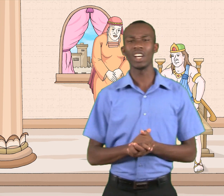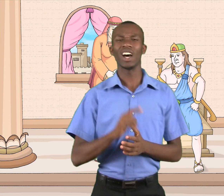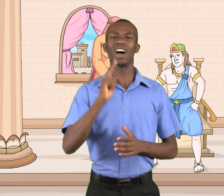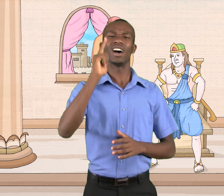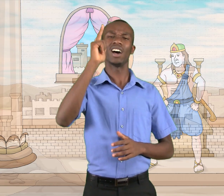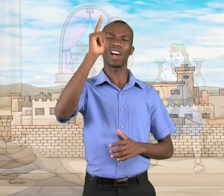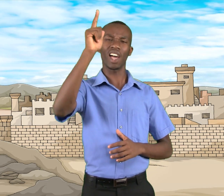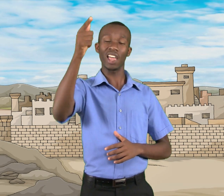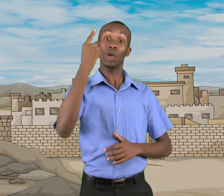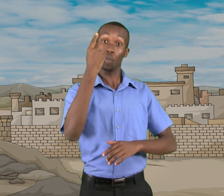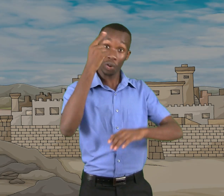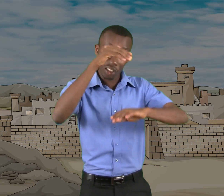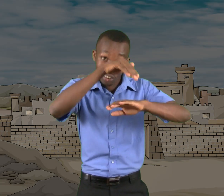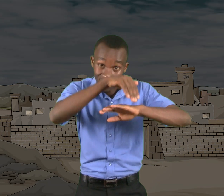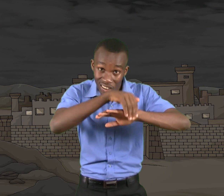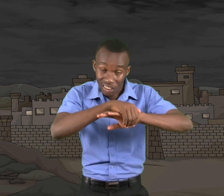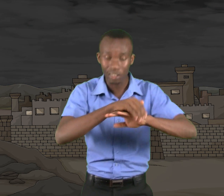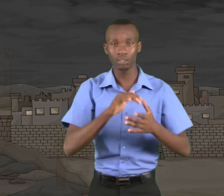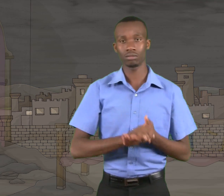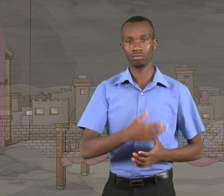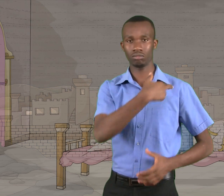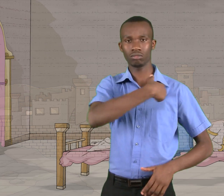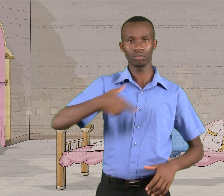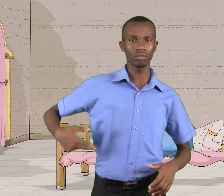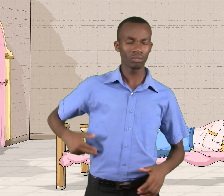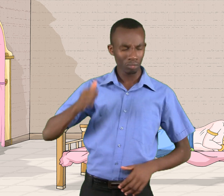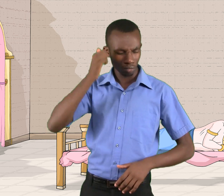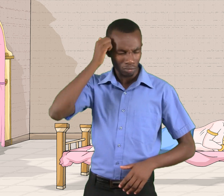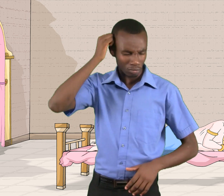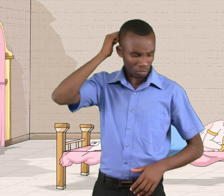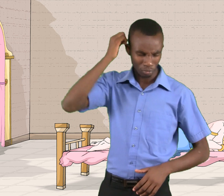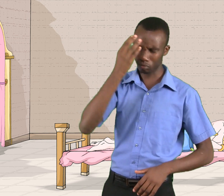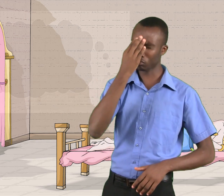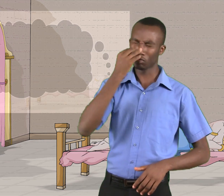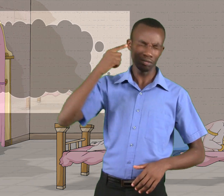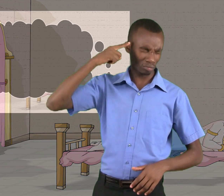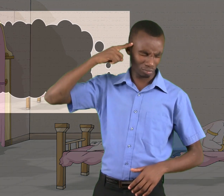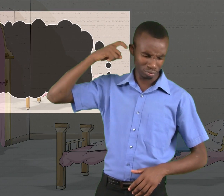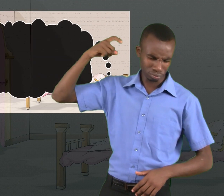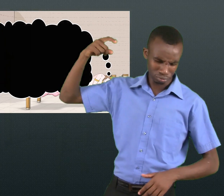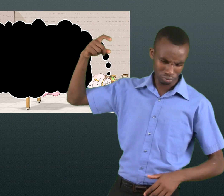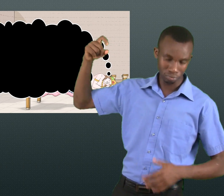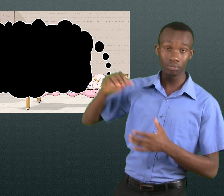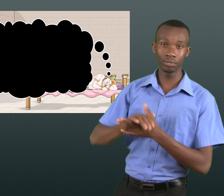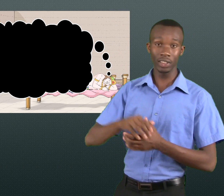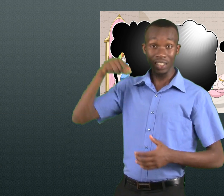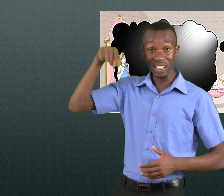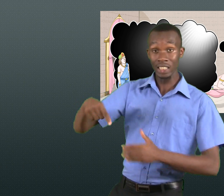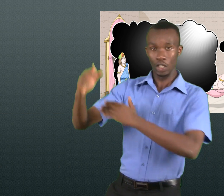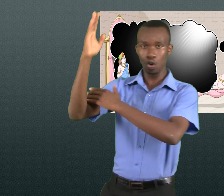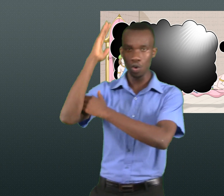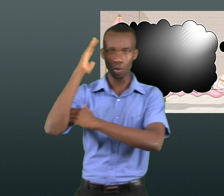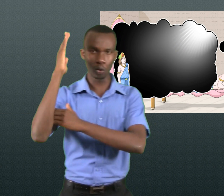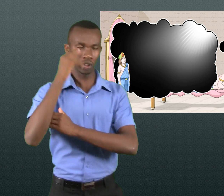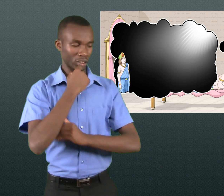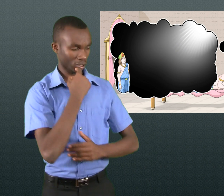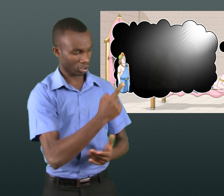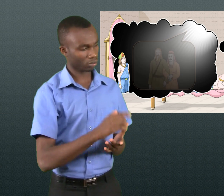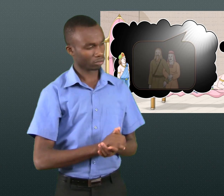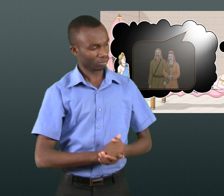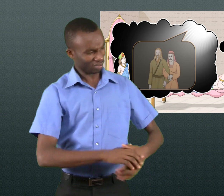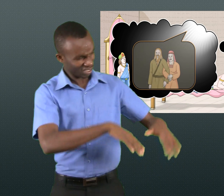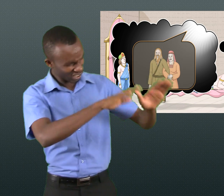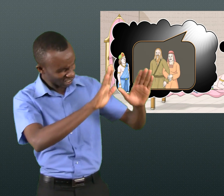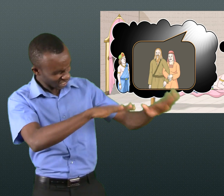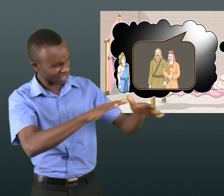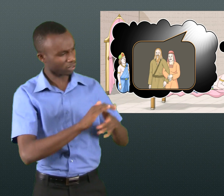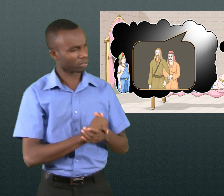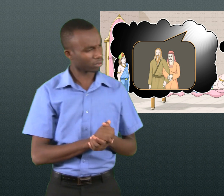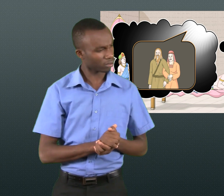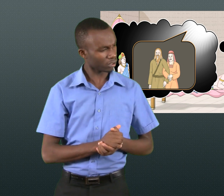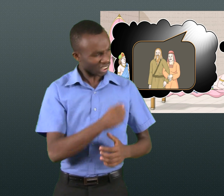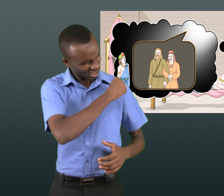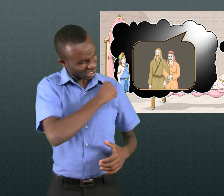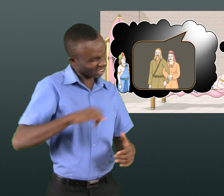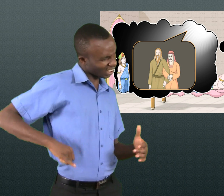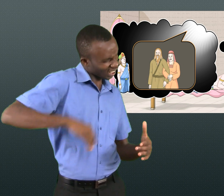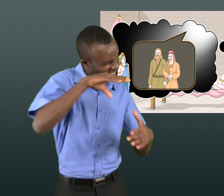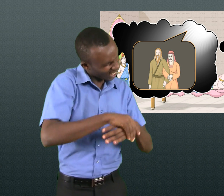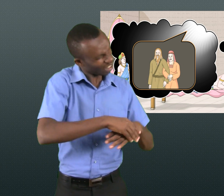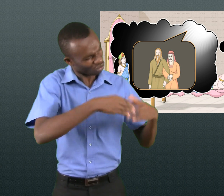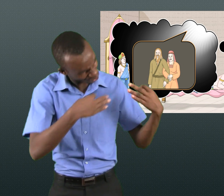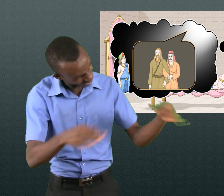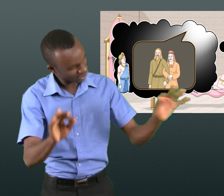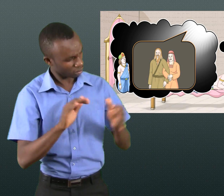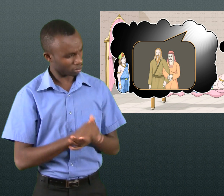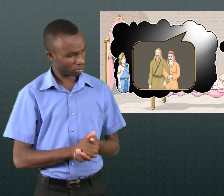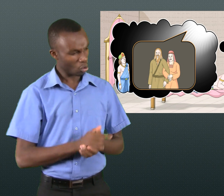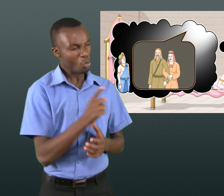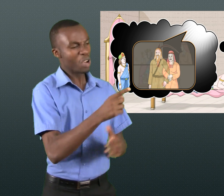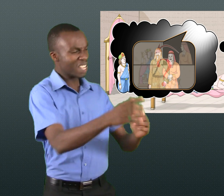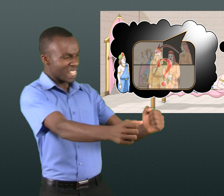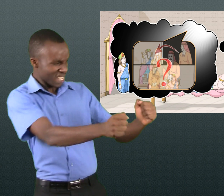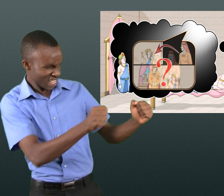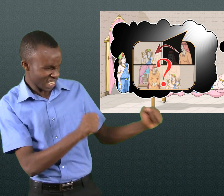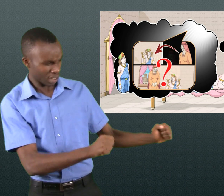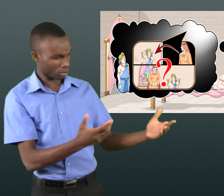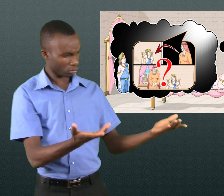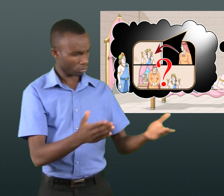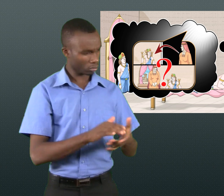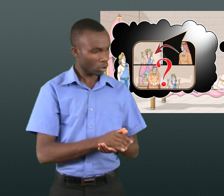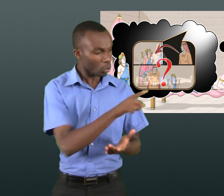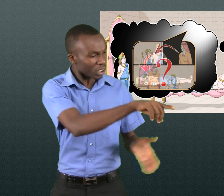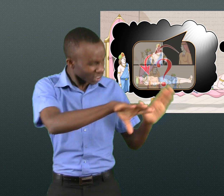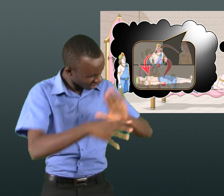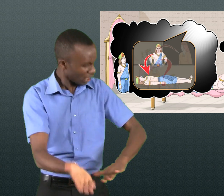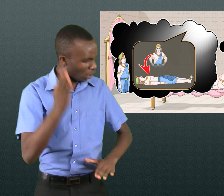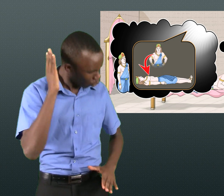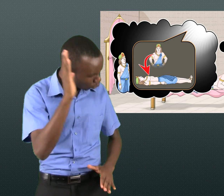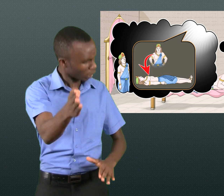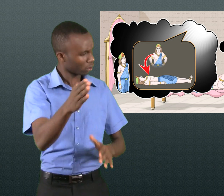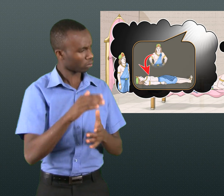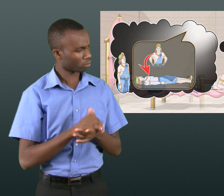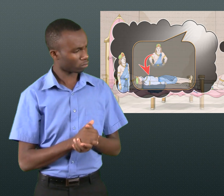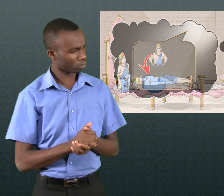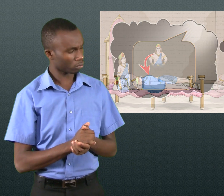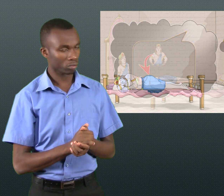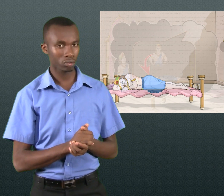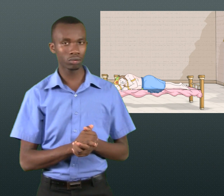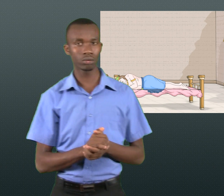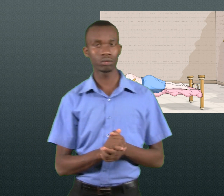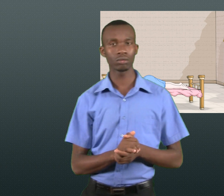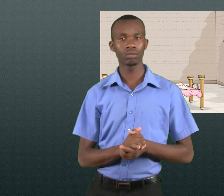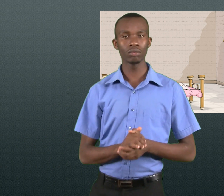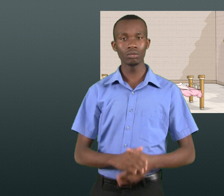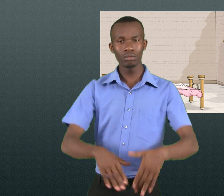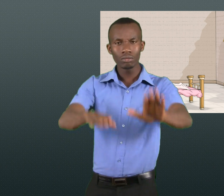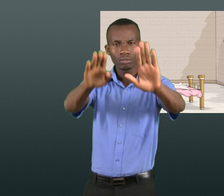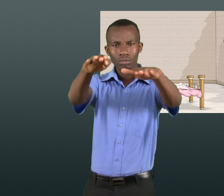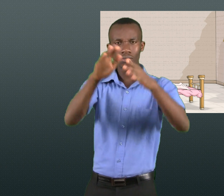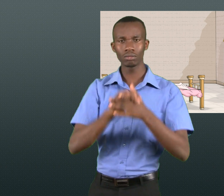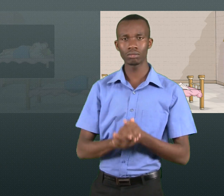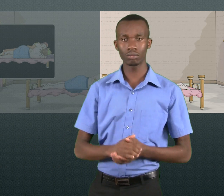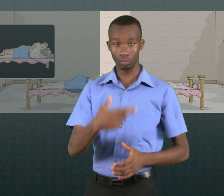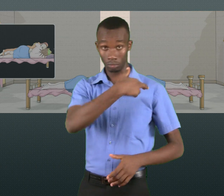One night, however, God came to Abimelech in a dream and told him, “You are as good as dead because of the woman you have taken, for she is a married woman.”